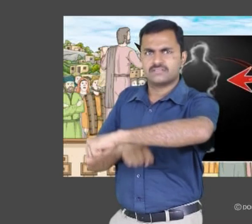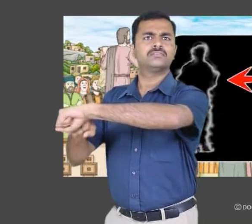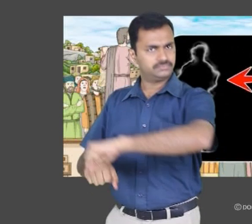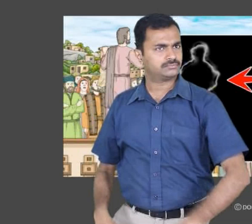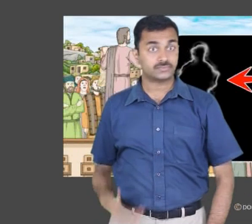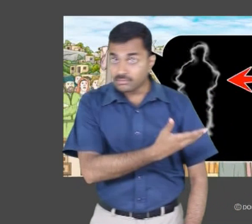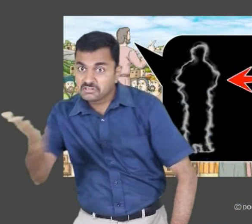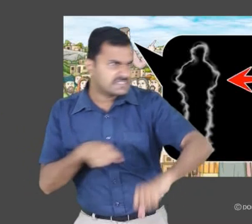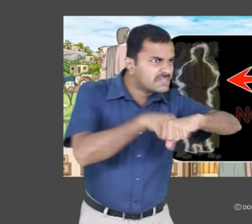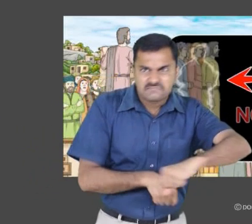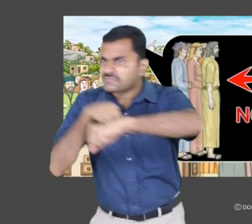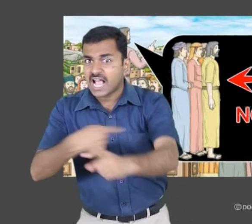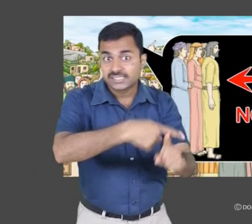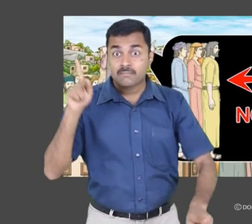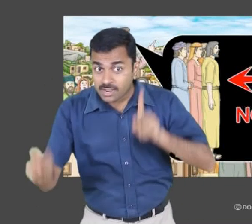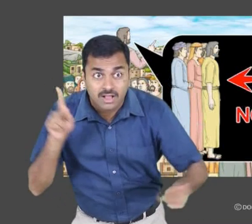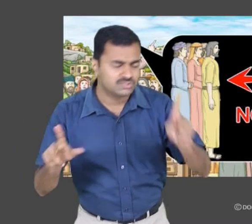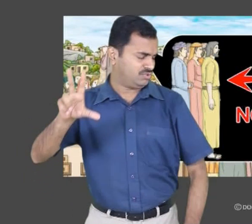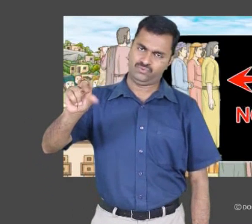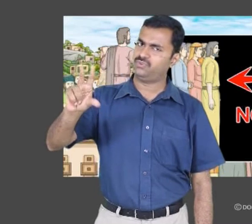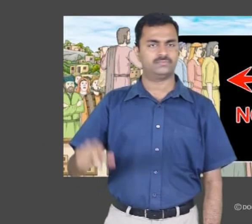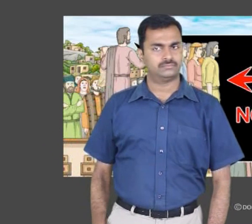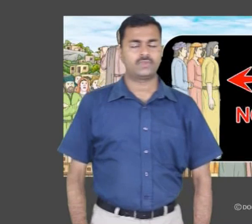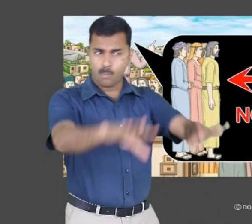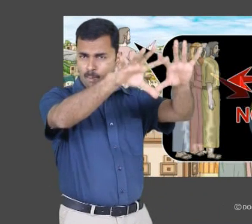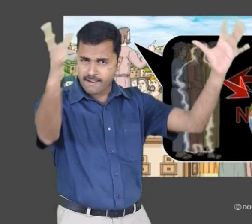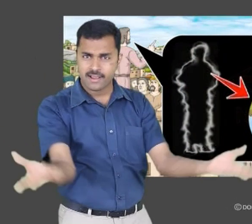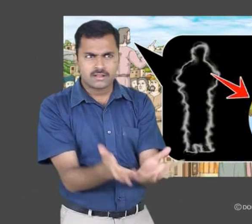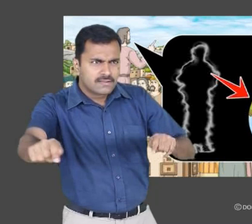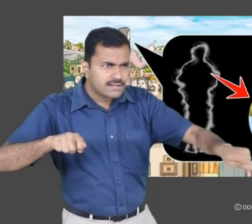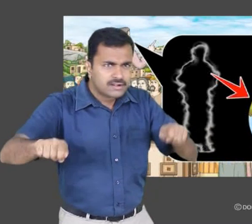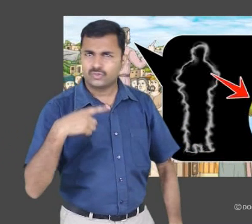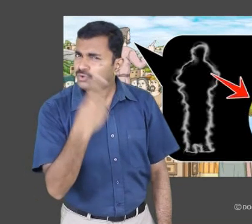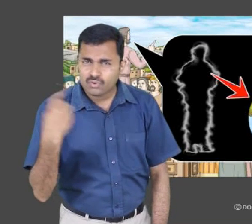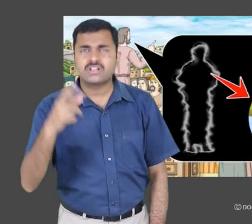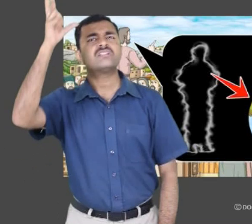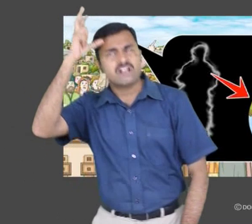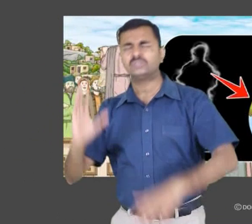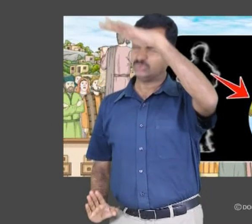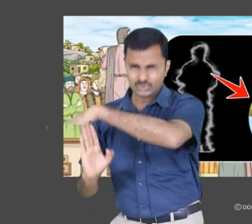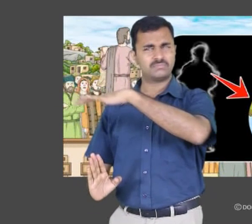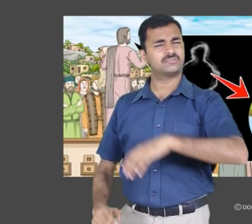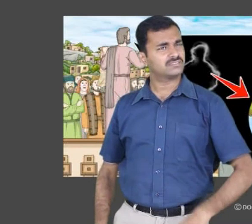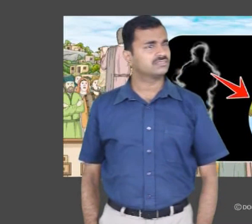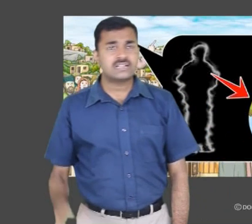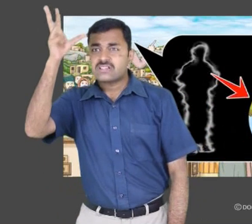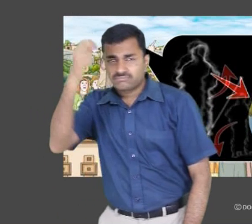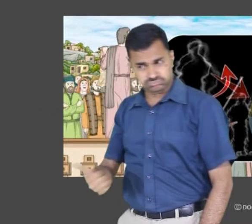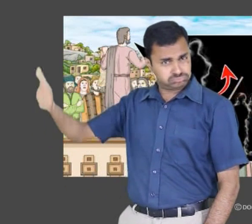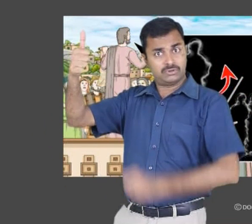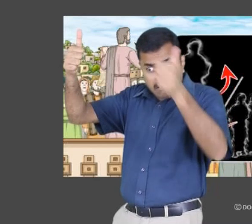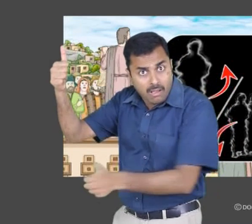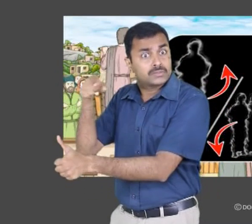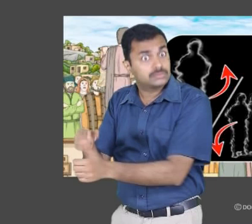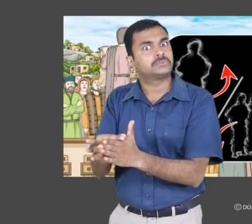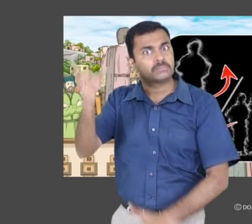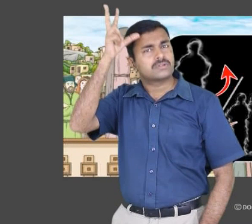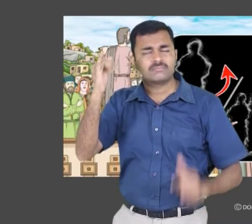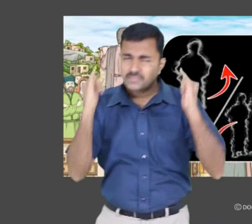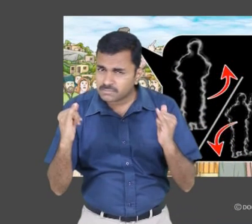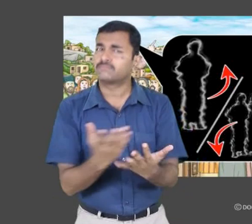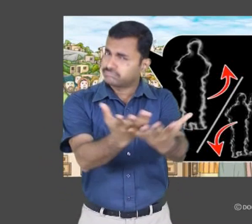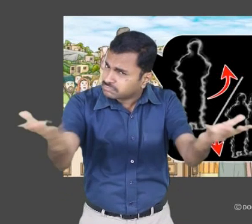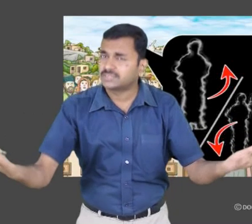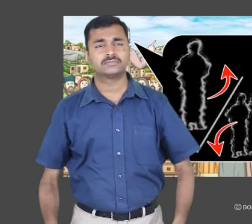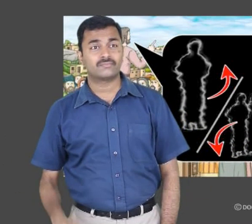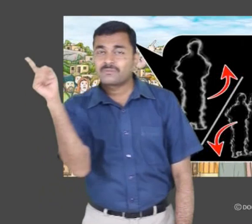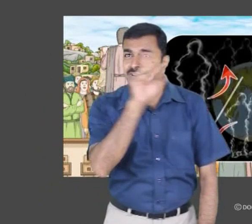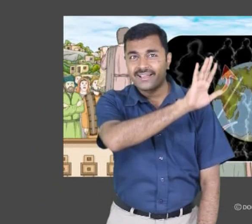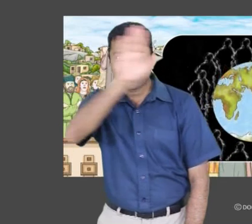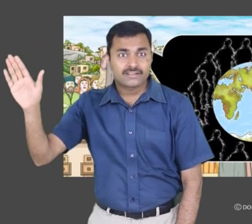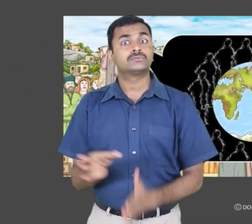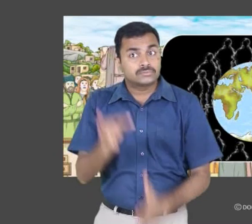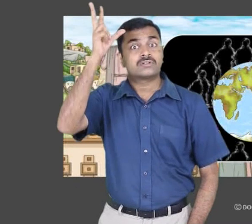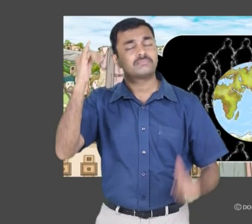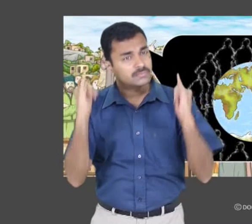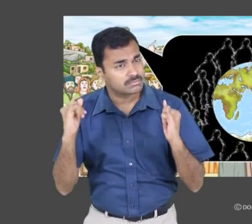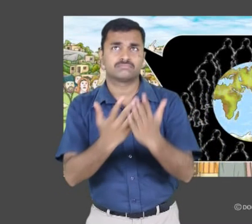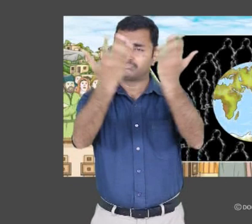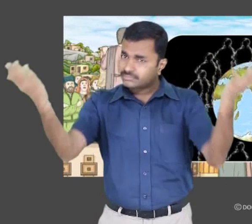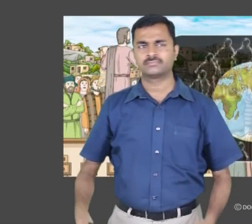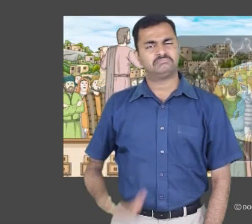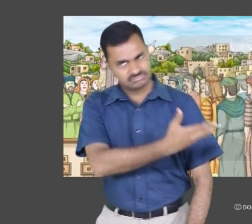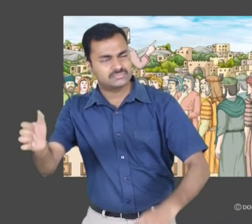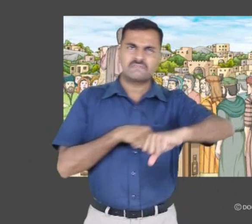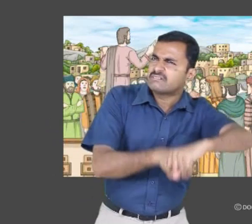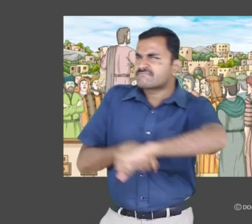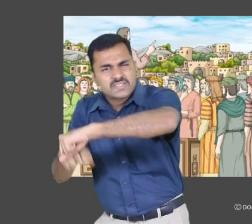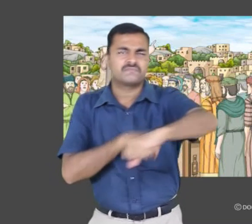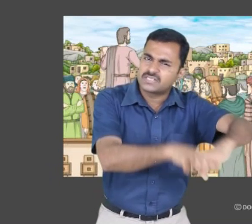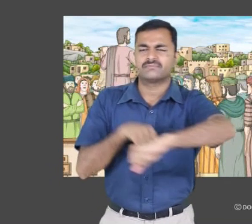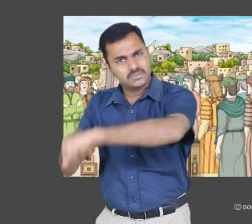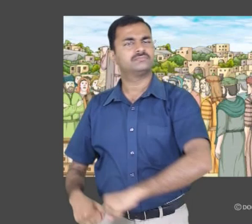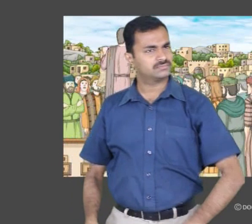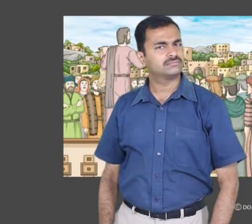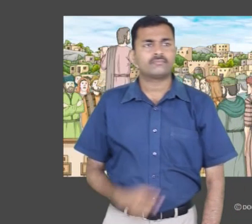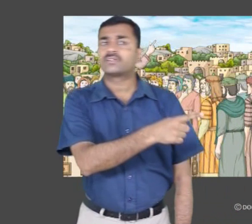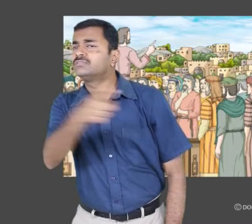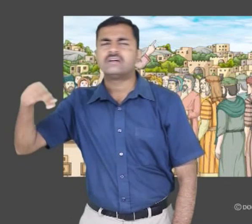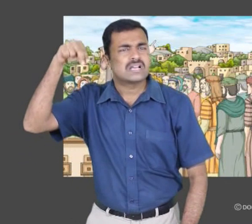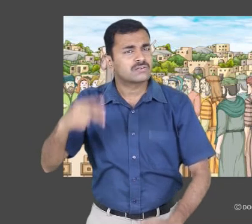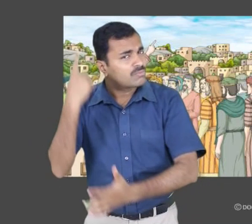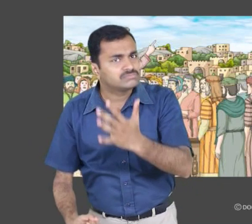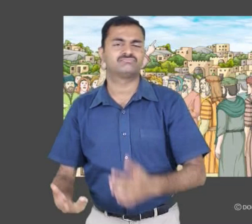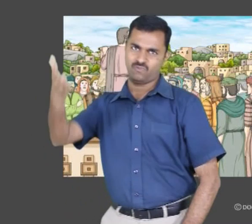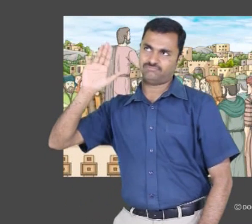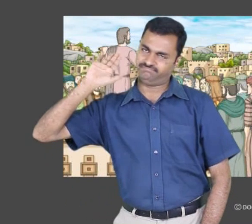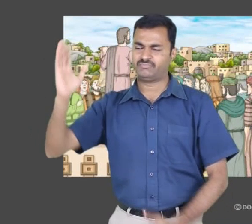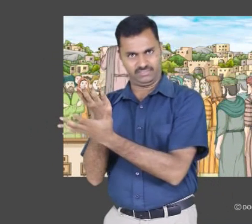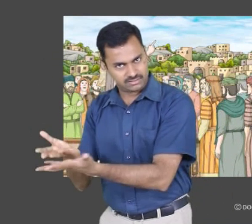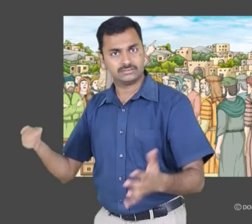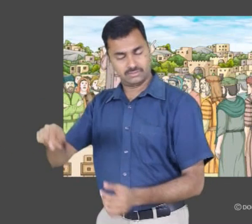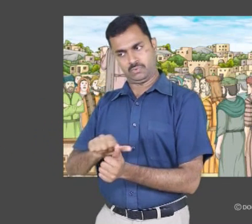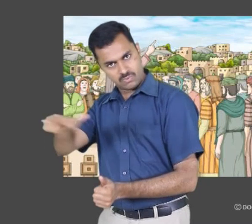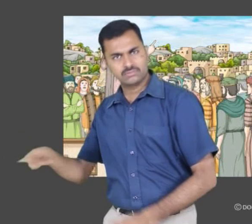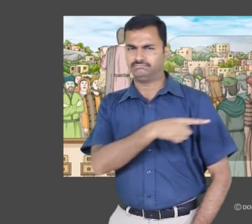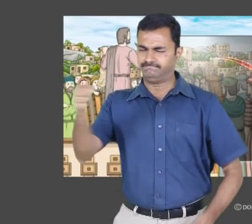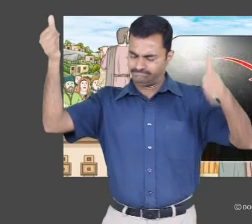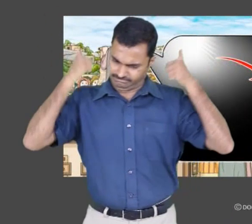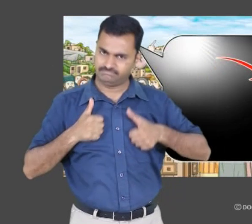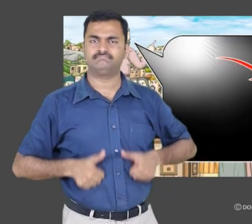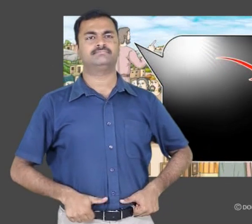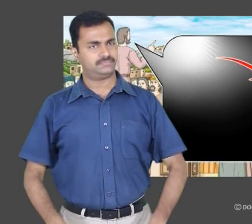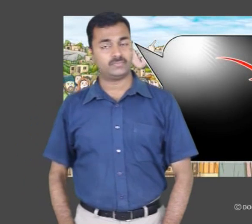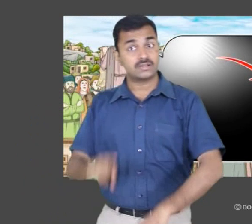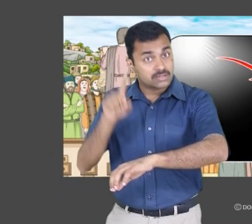For our struggle is not against flesh and blood, but against the rulers, against the authorities, against the powers of this world’s darkness, and against the spiritual forces of evil in the heavenly realms.